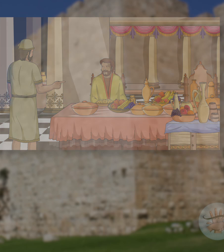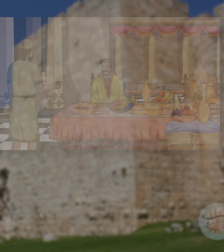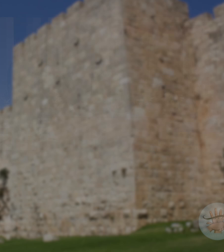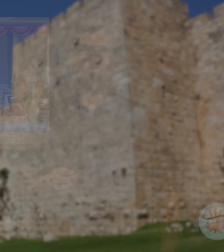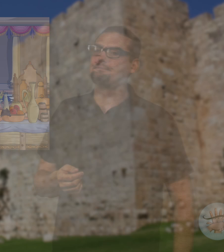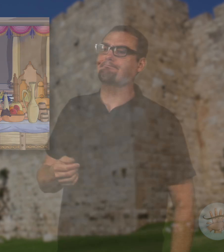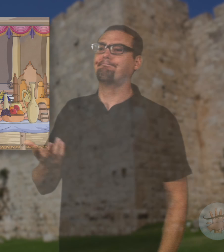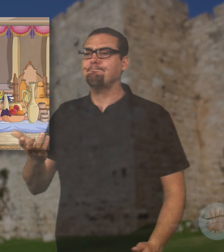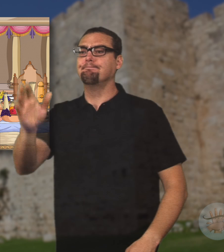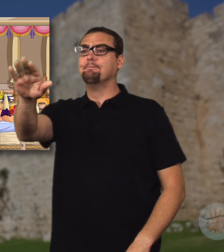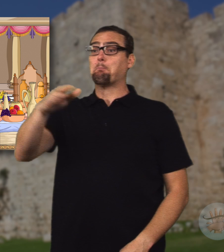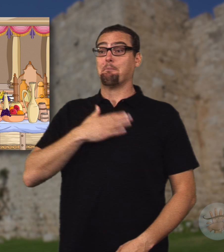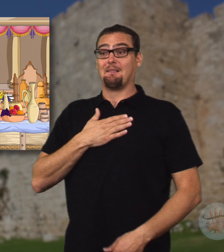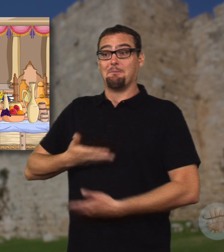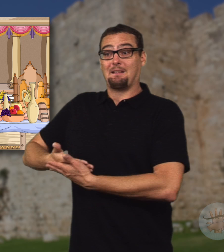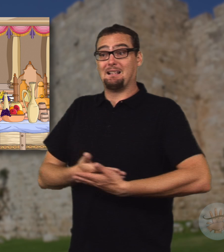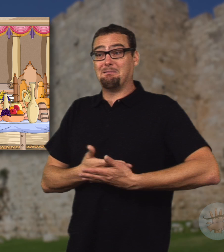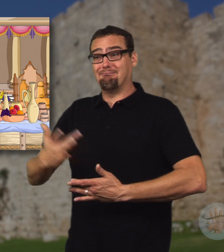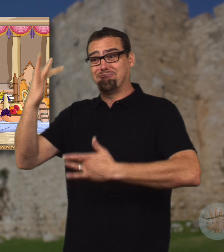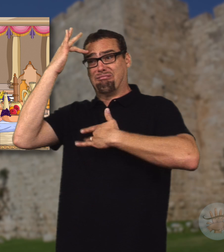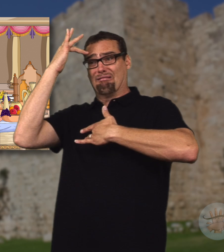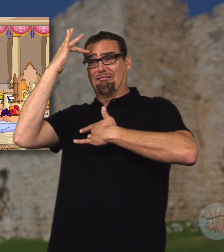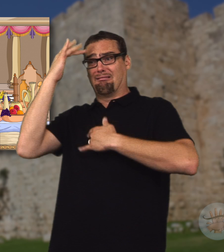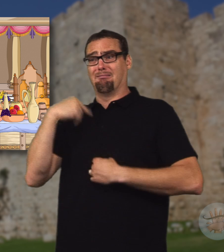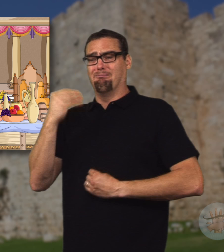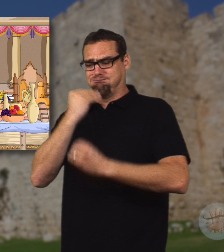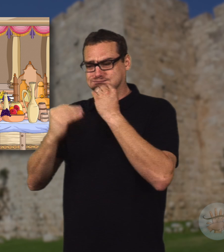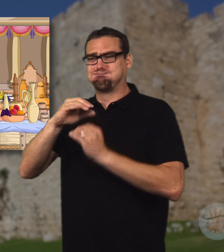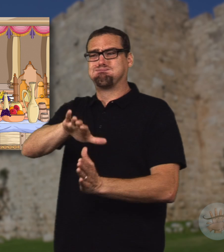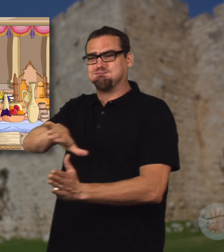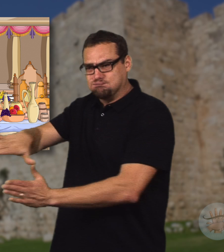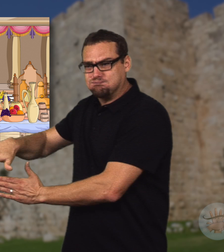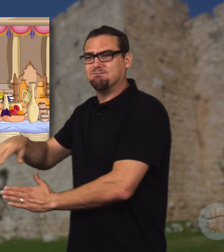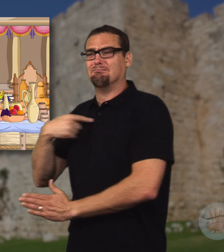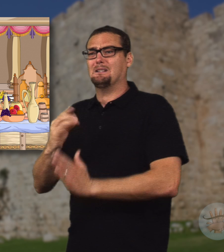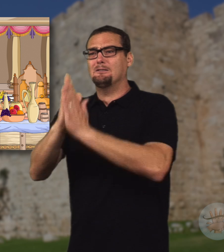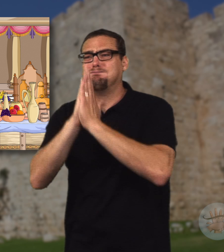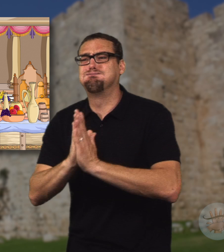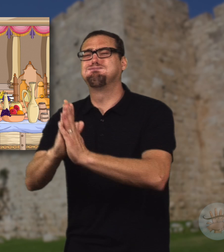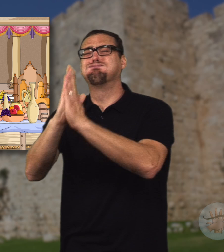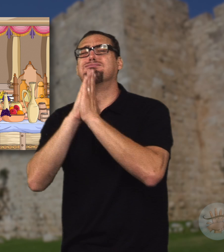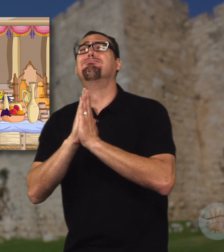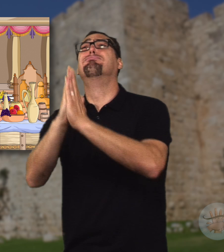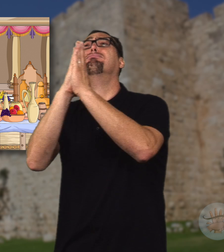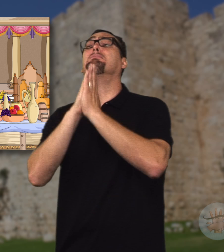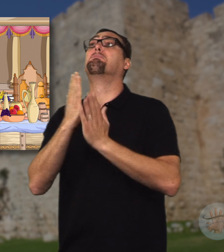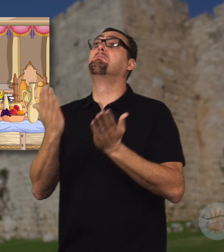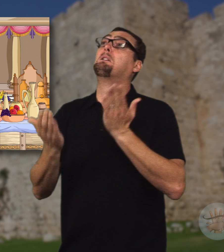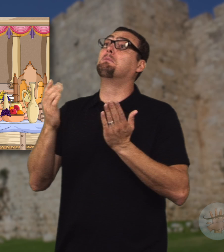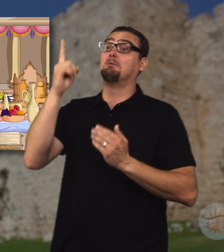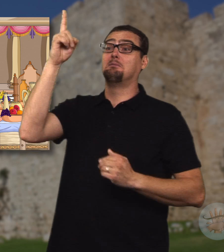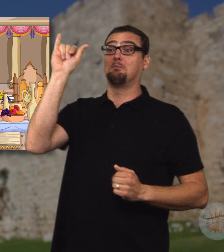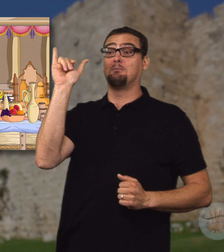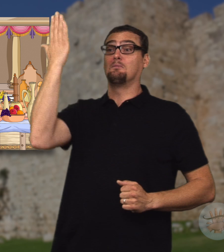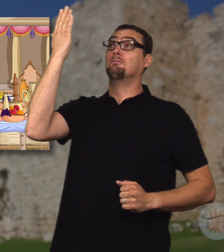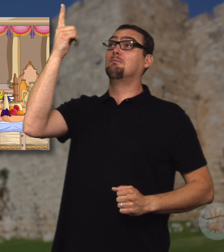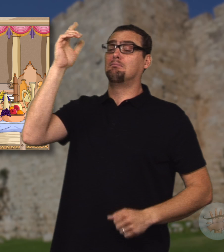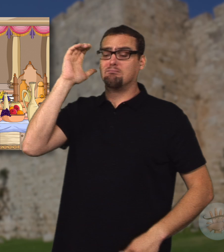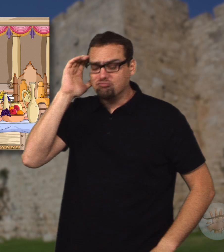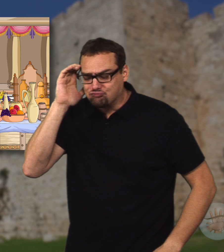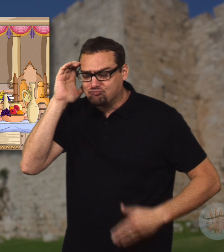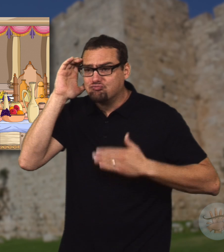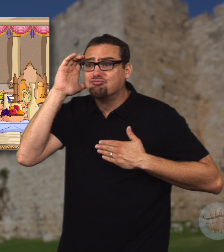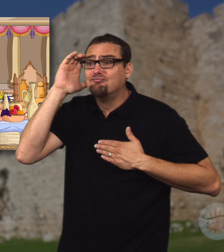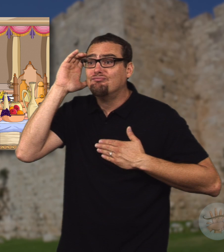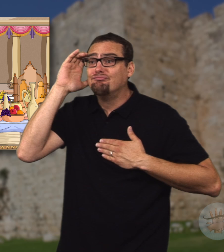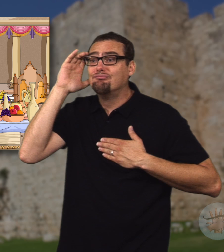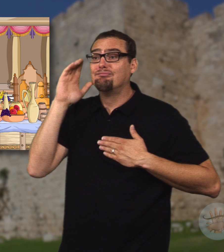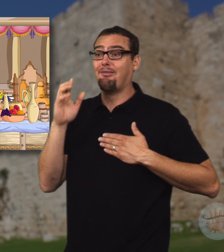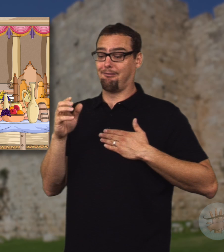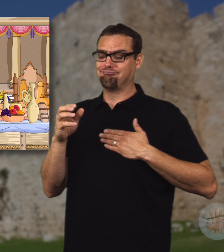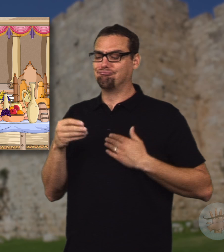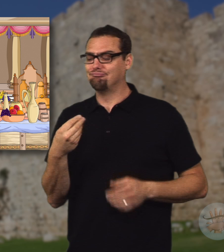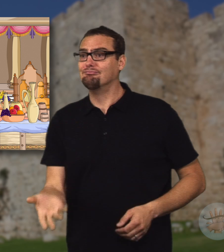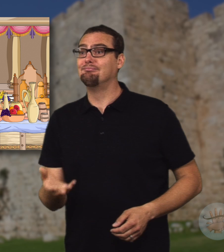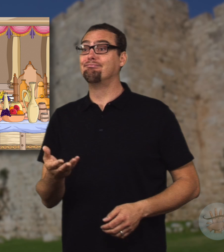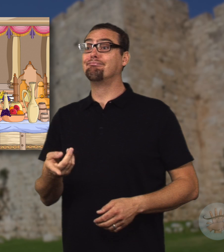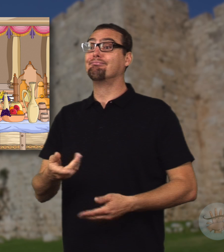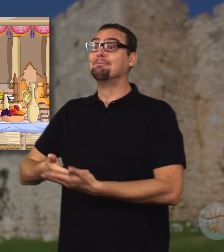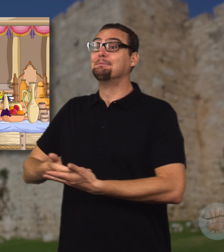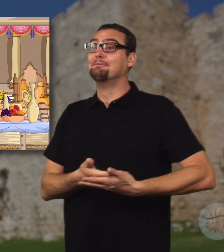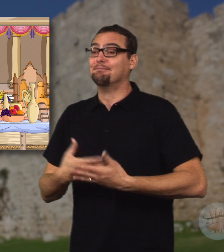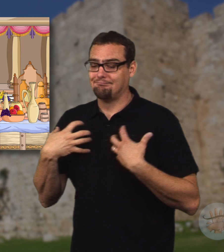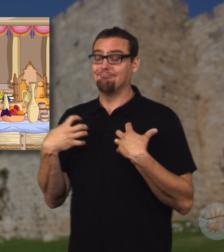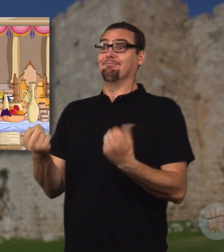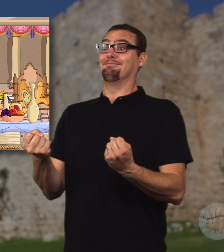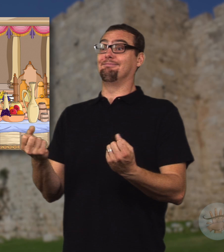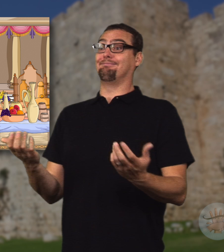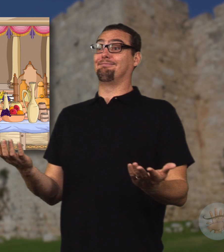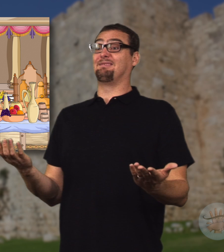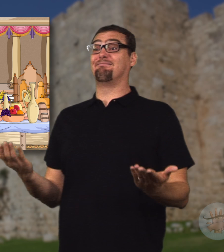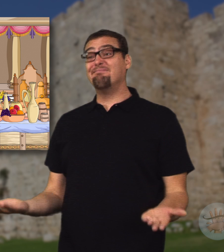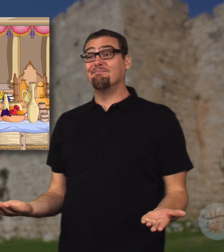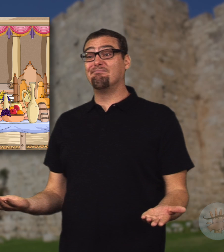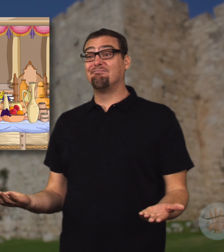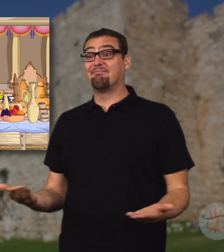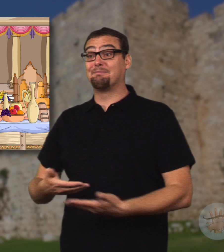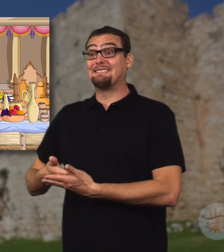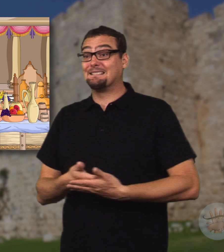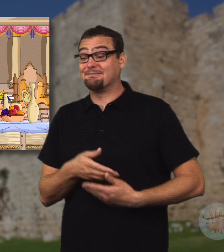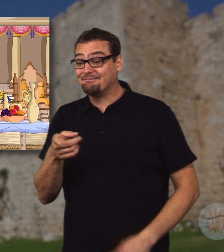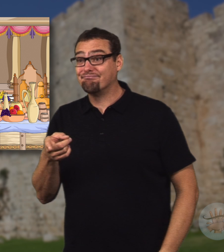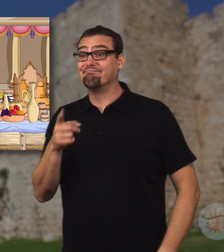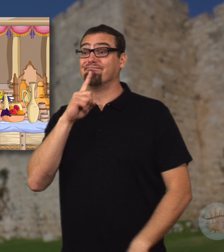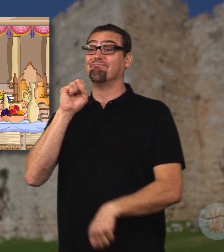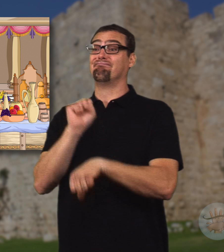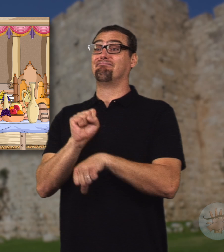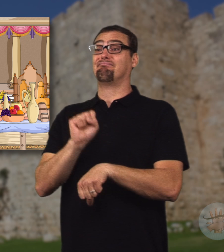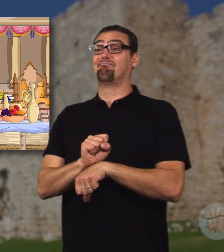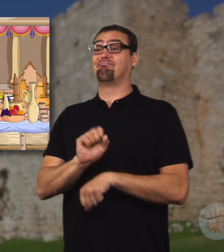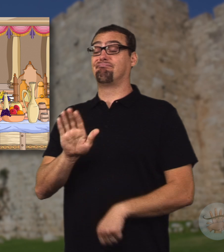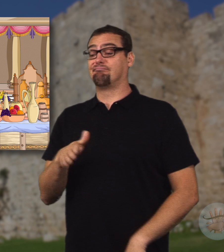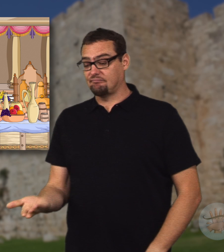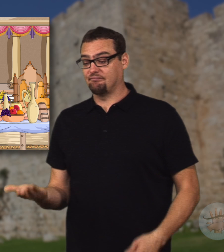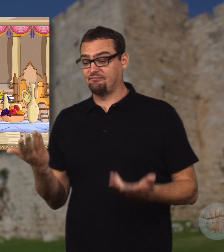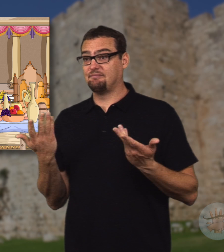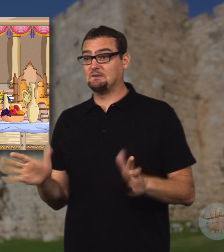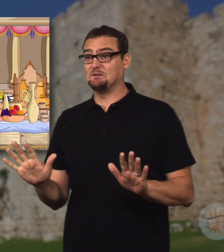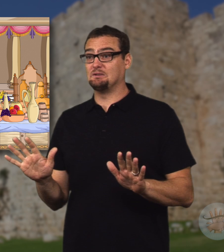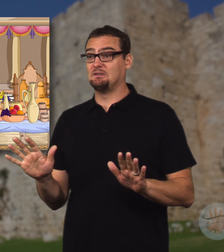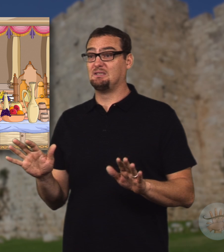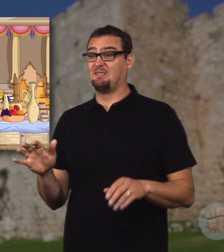David answered, “While the child was alive, I fasted and wept, for I said, ‘Who knows?